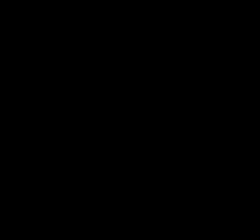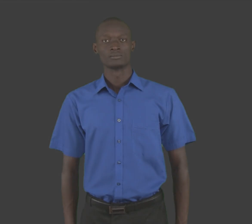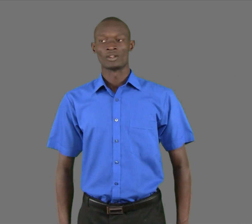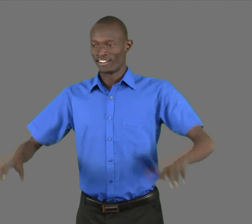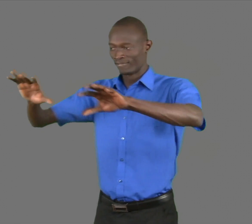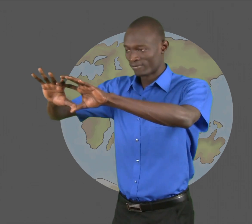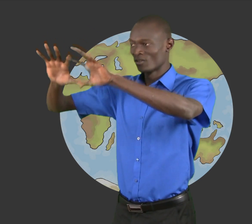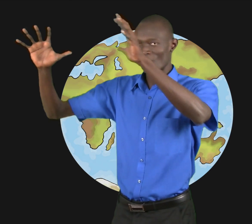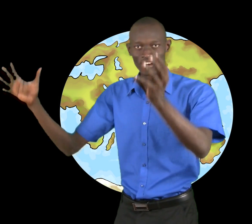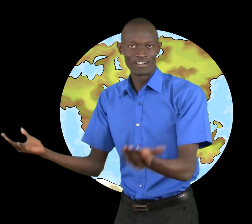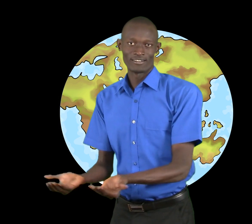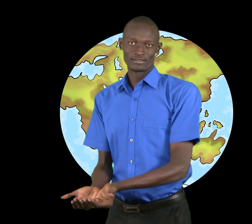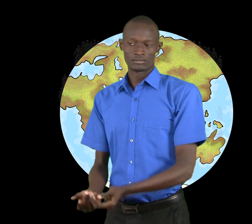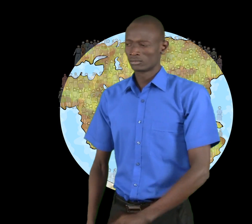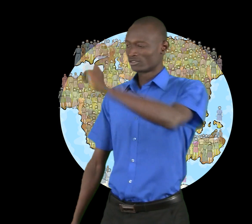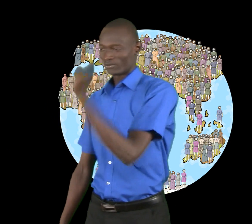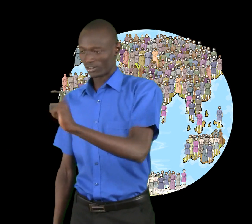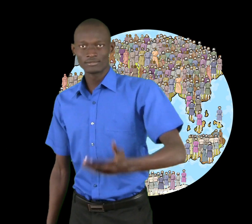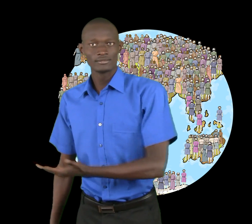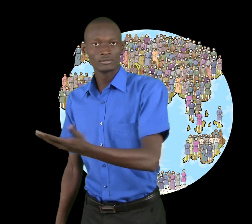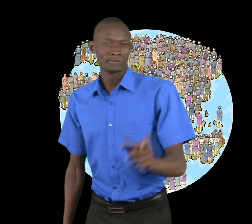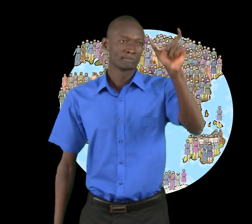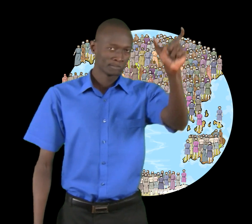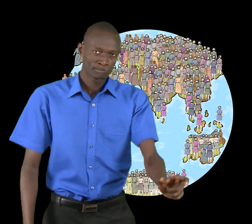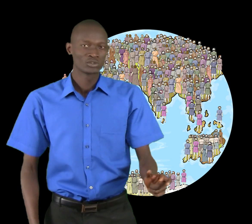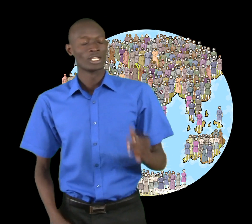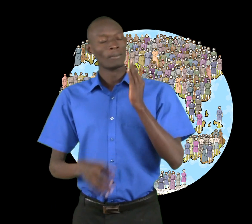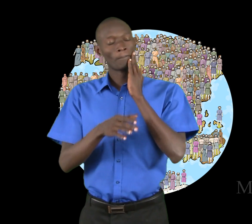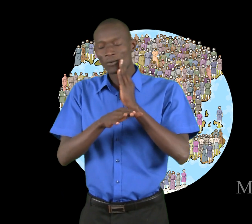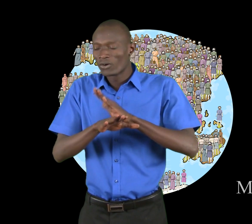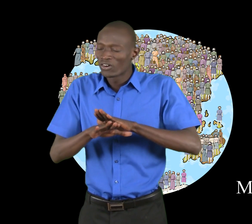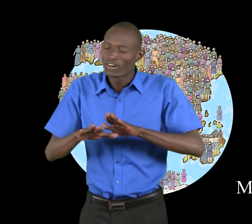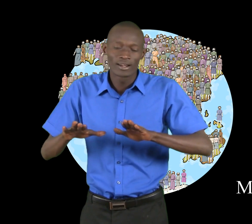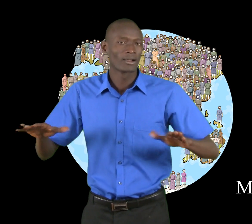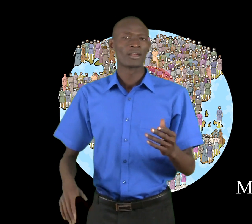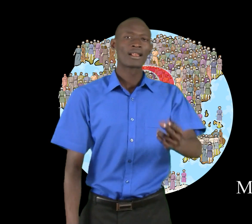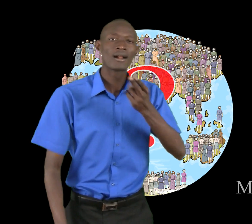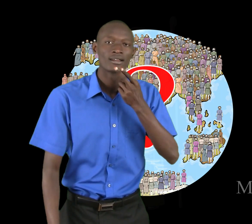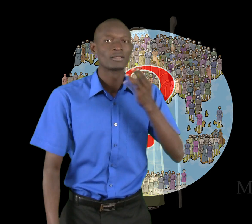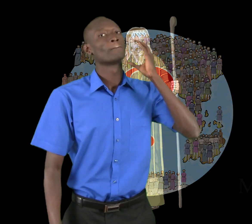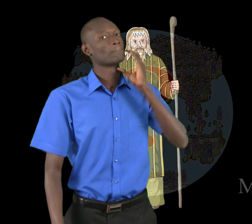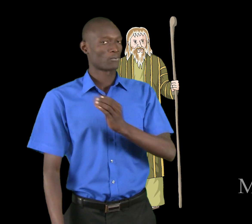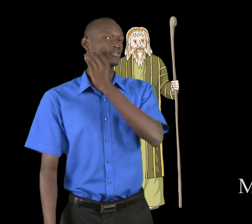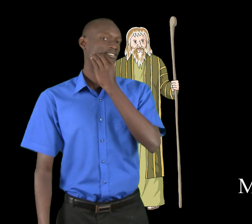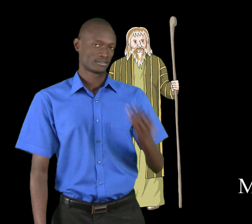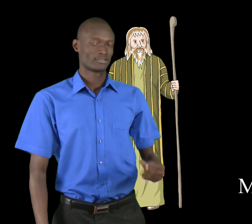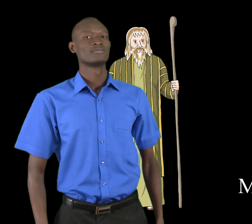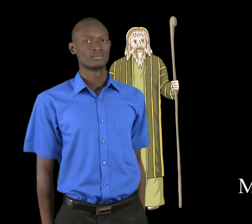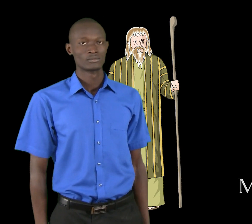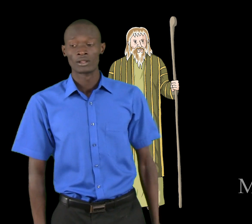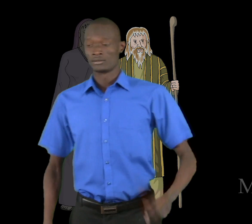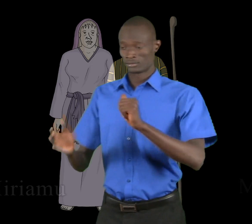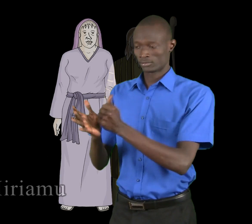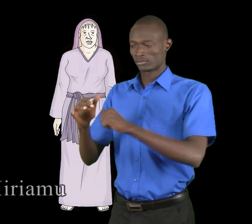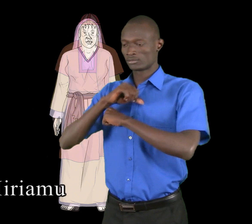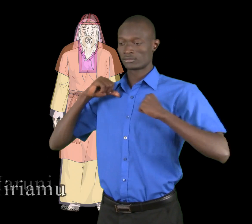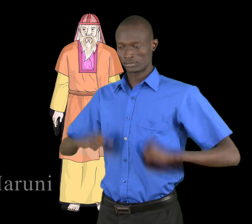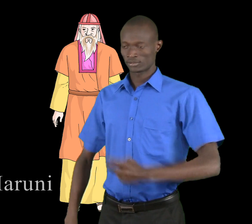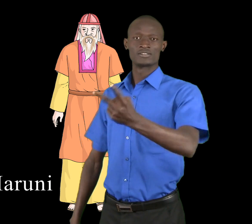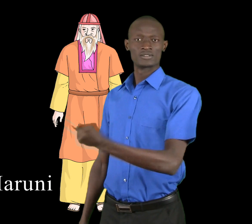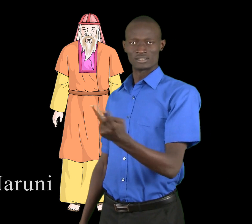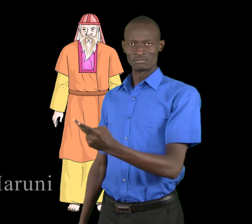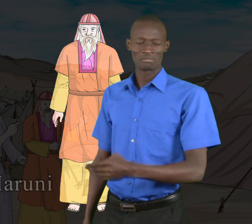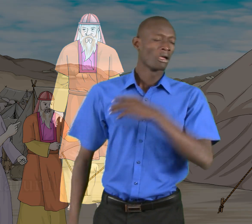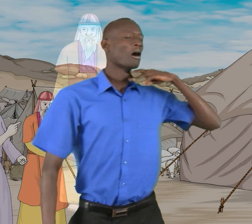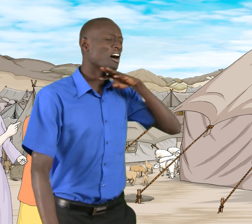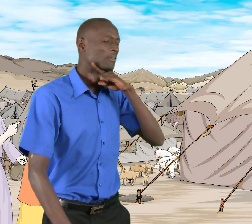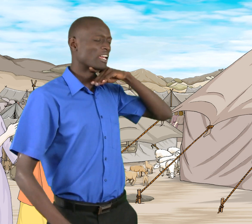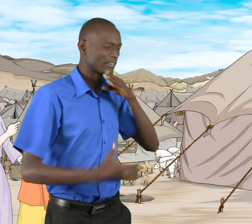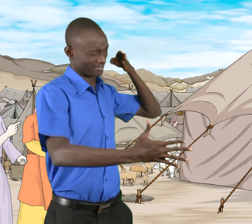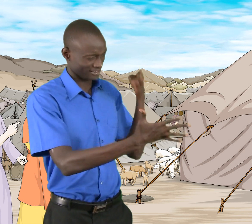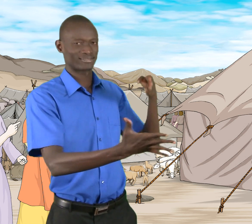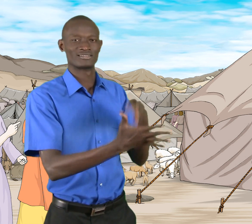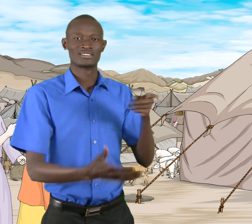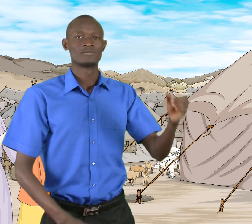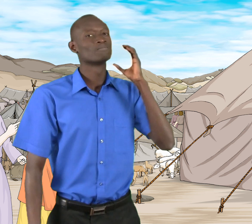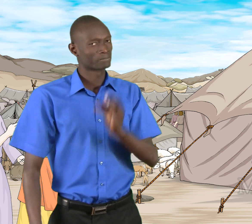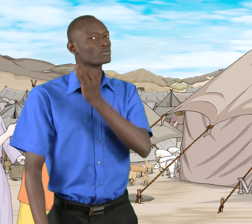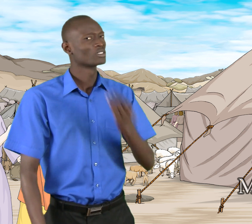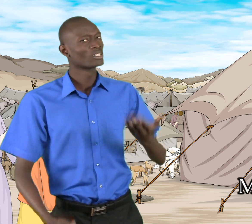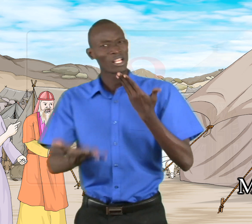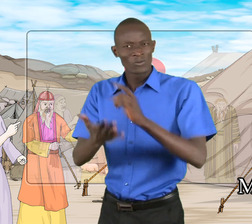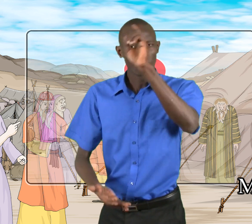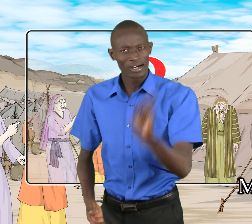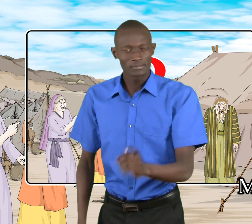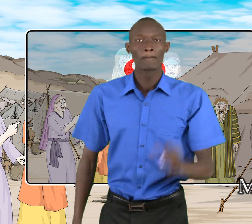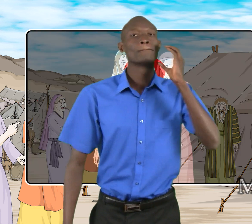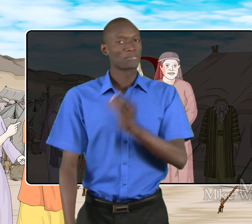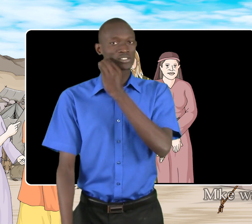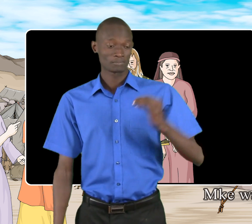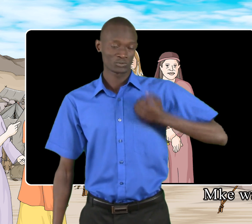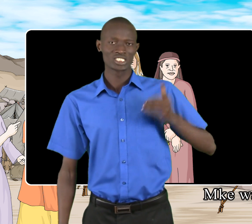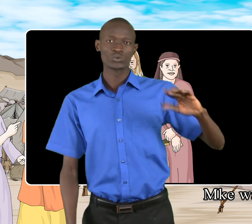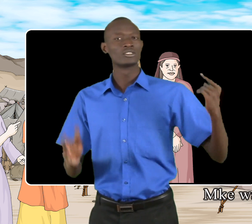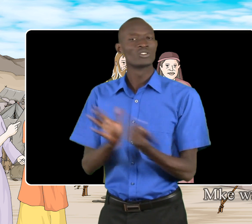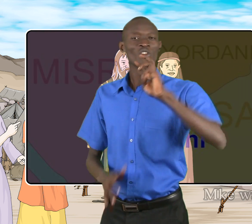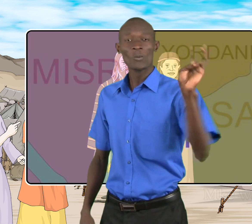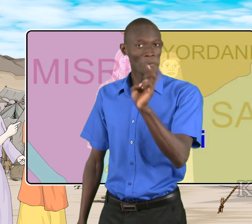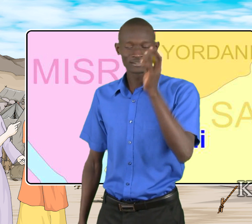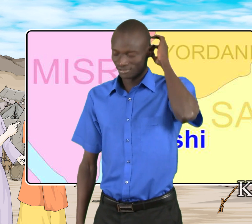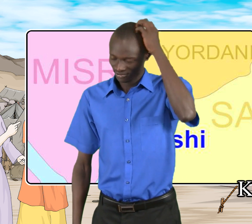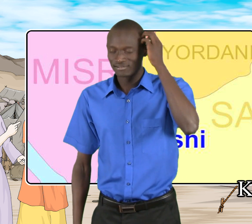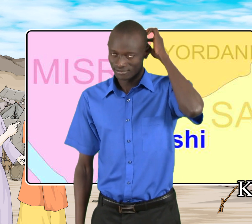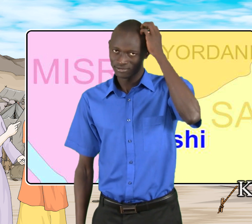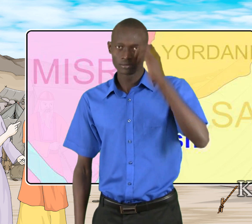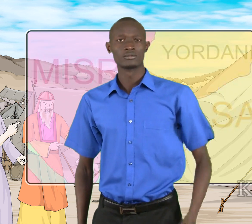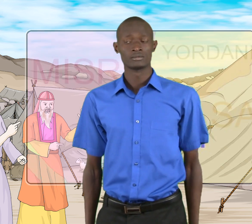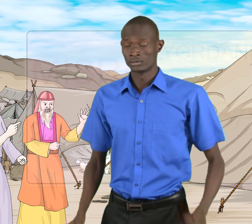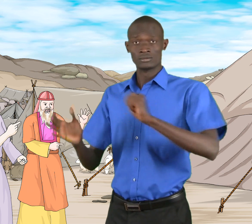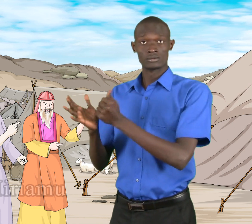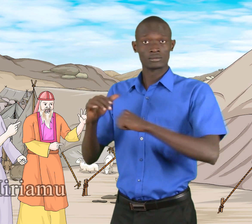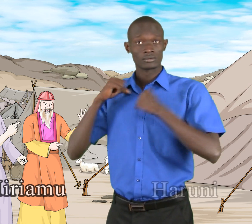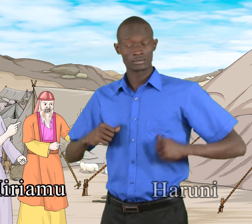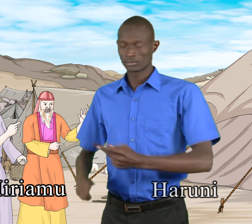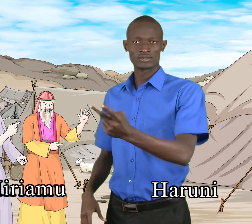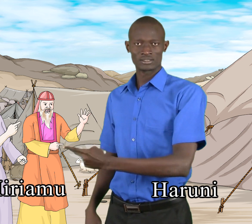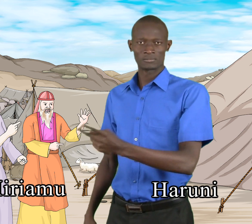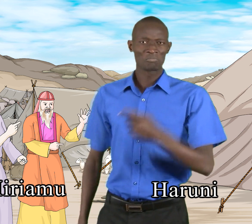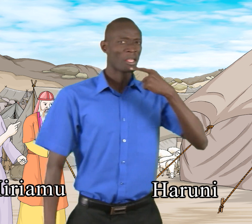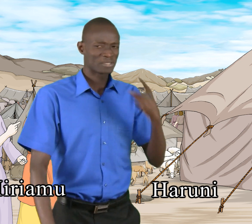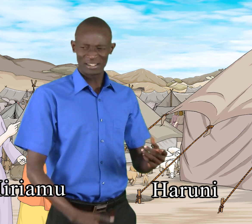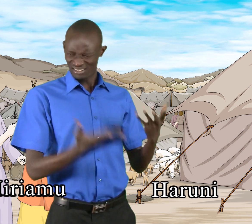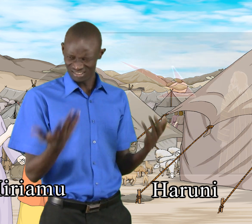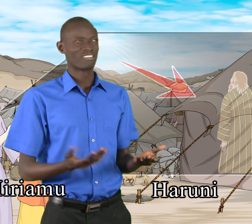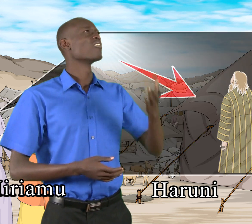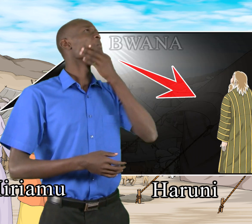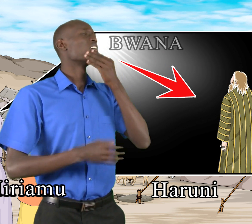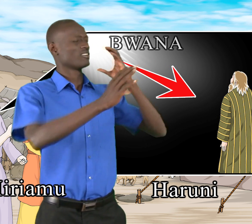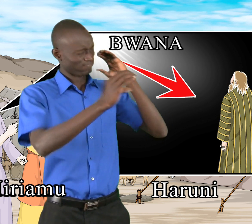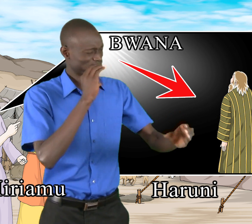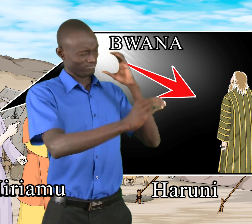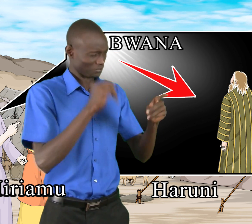Then Miriam and Aaron criticized Moses because of the Cushite woman he had married, for he had taken a Cushite wife.